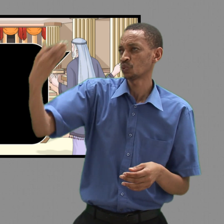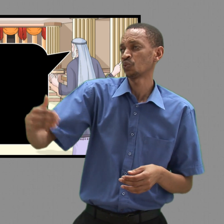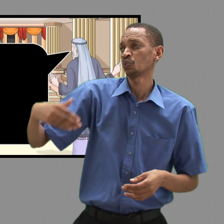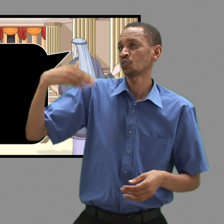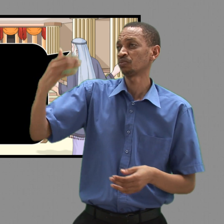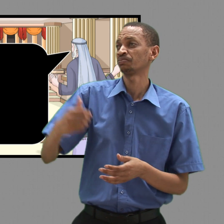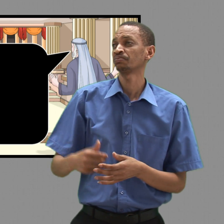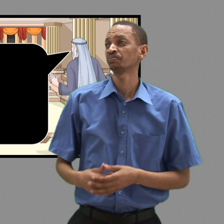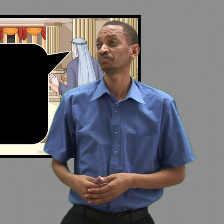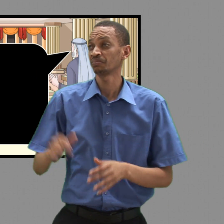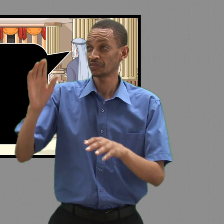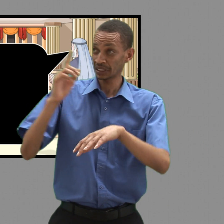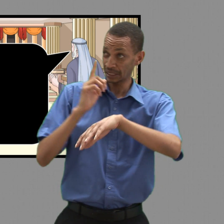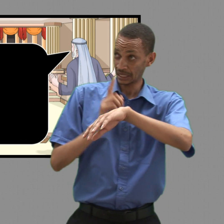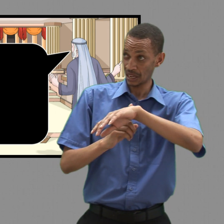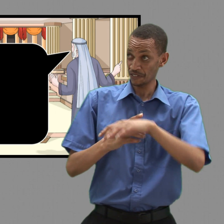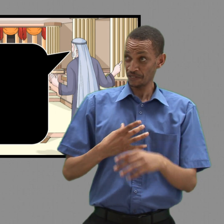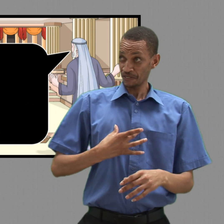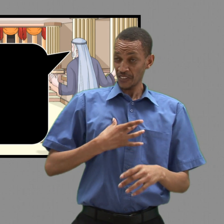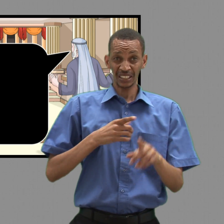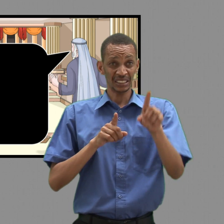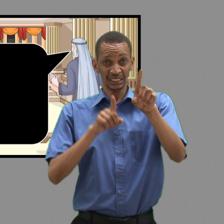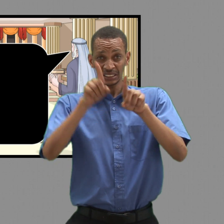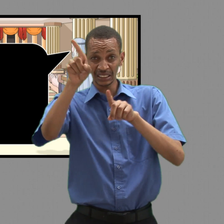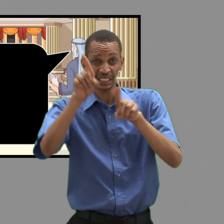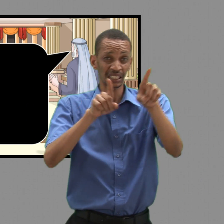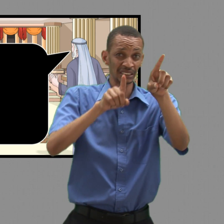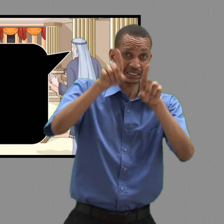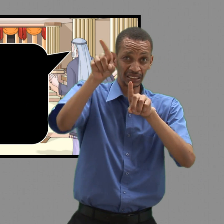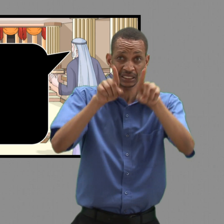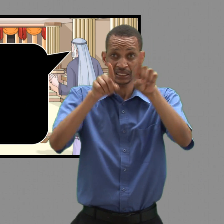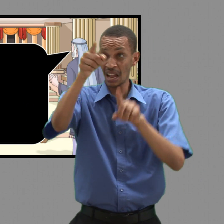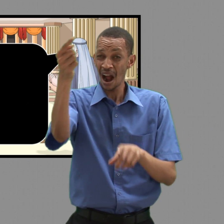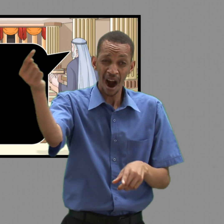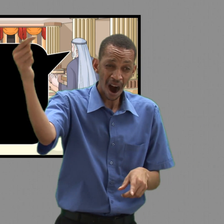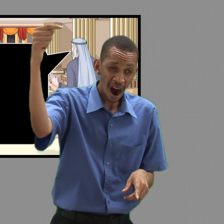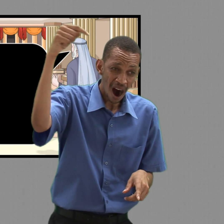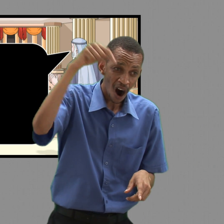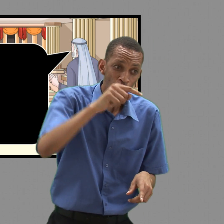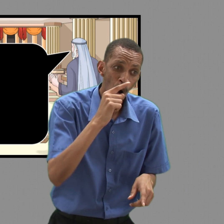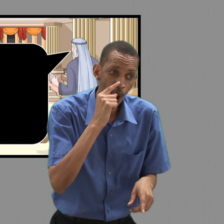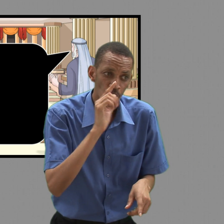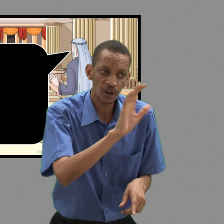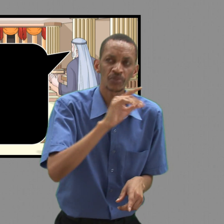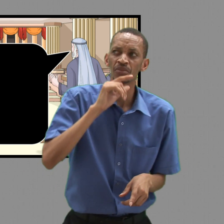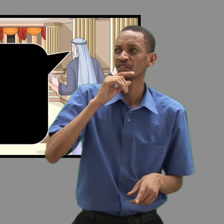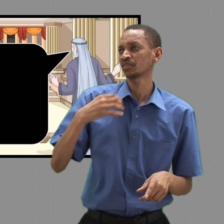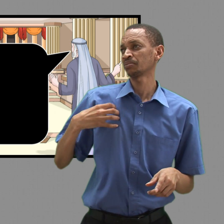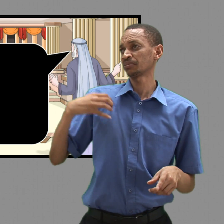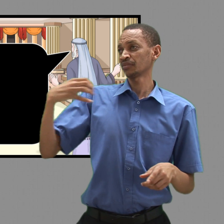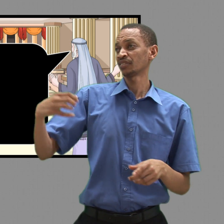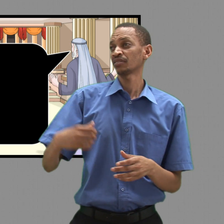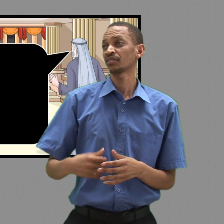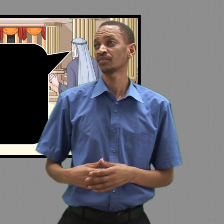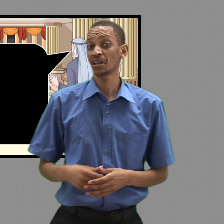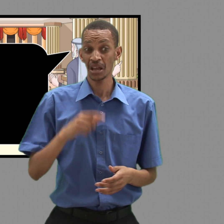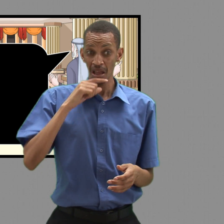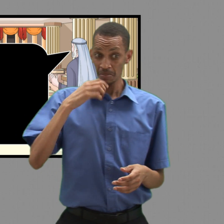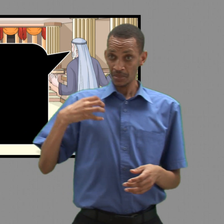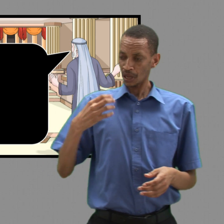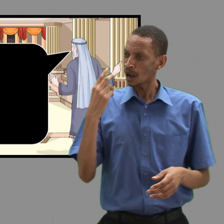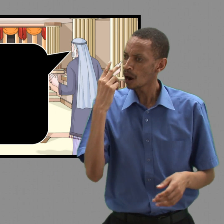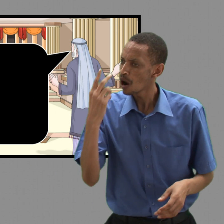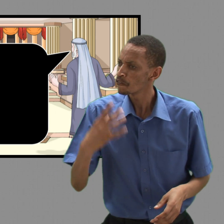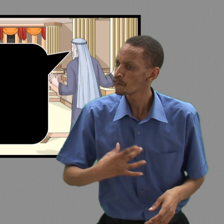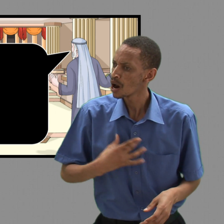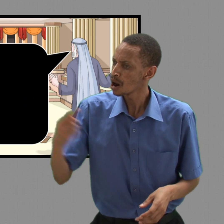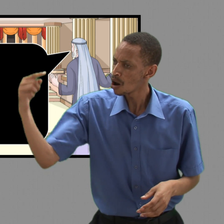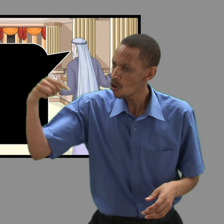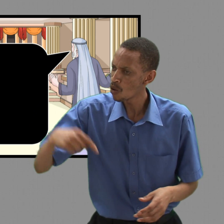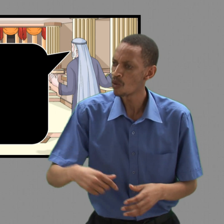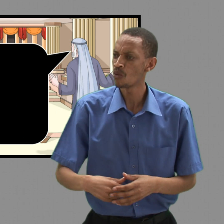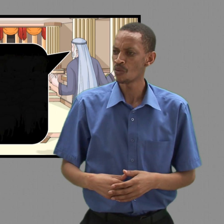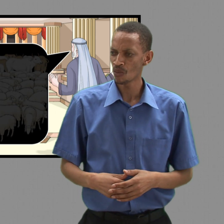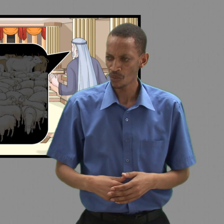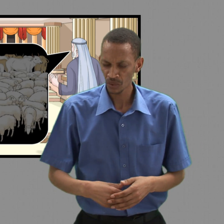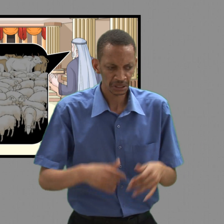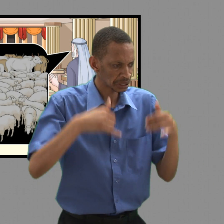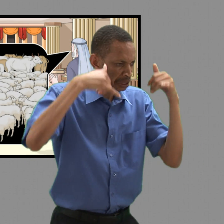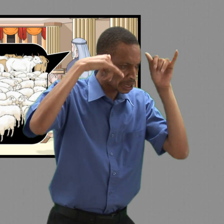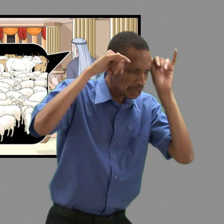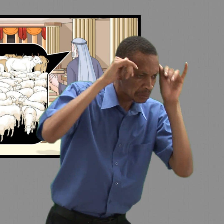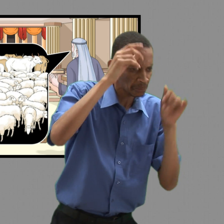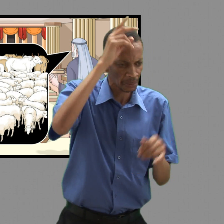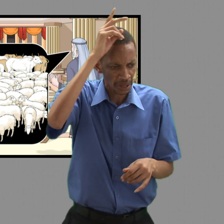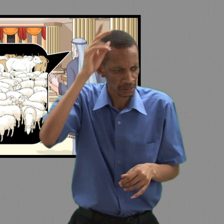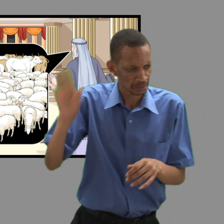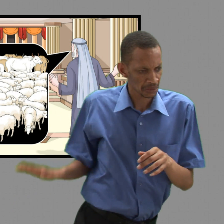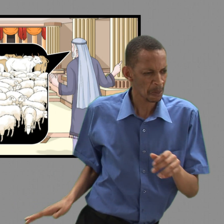it slept in his arms and was like a daughter to him.